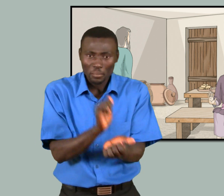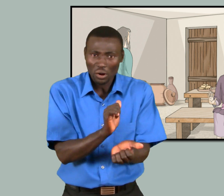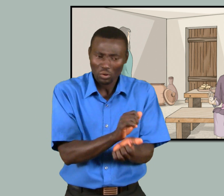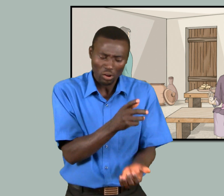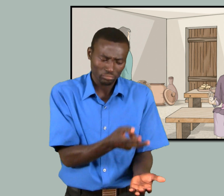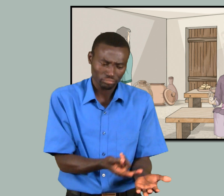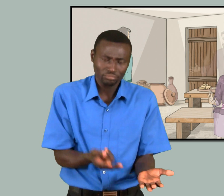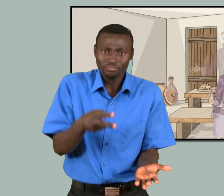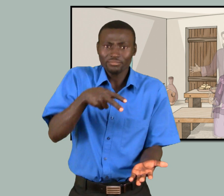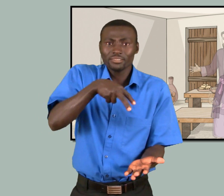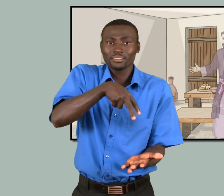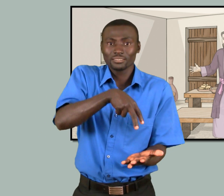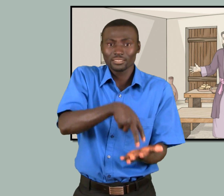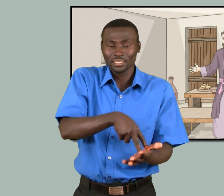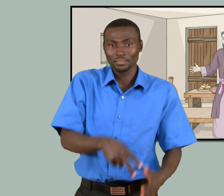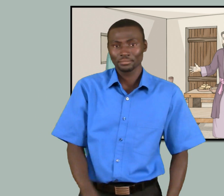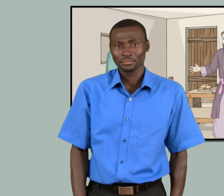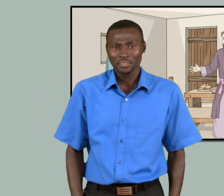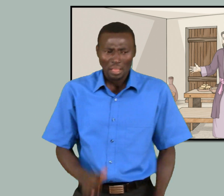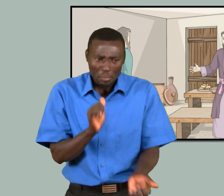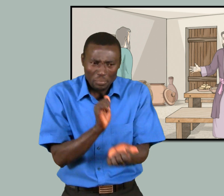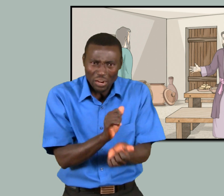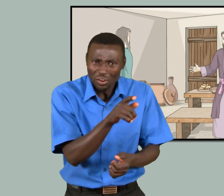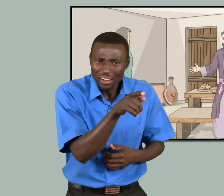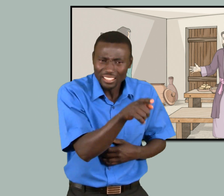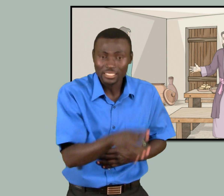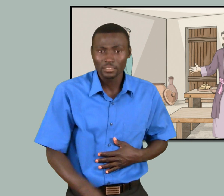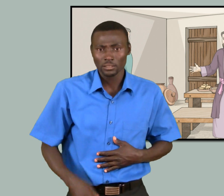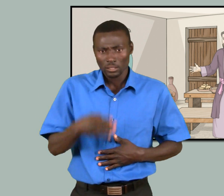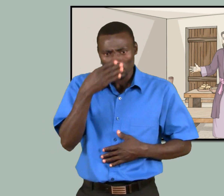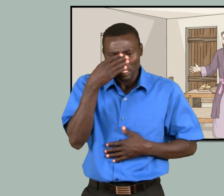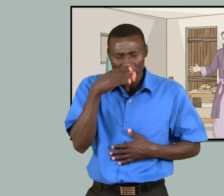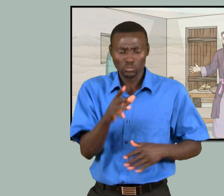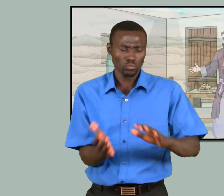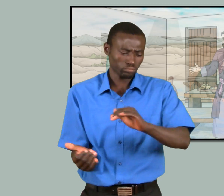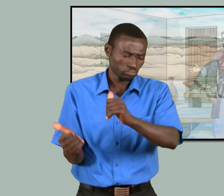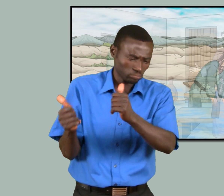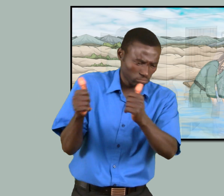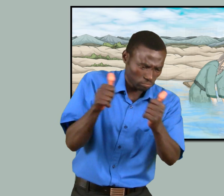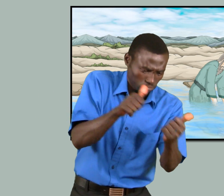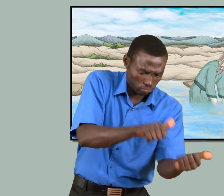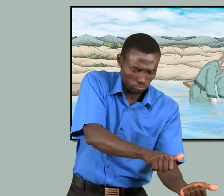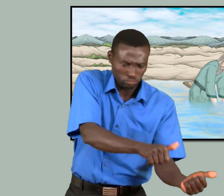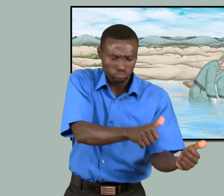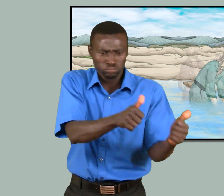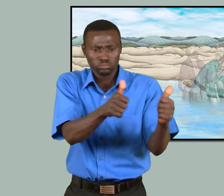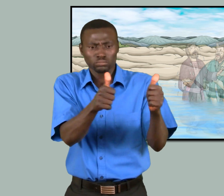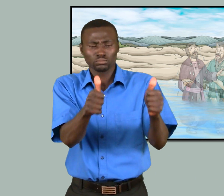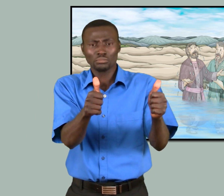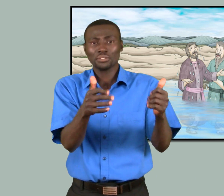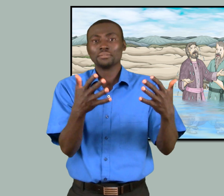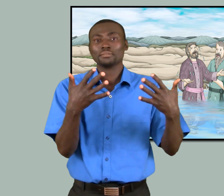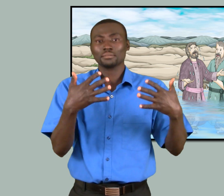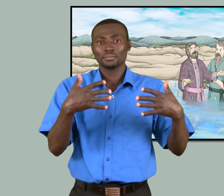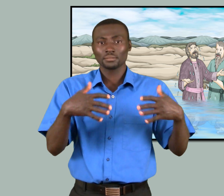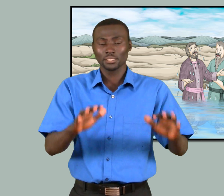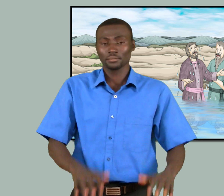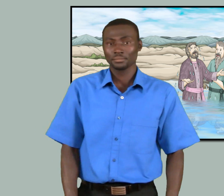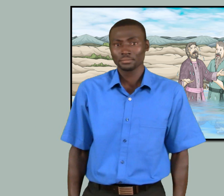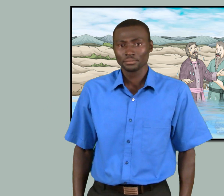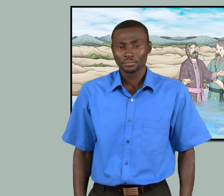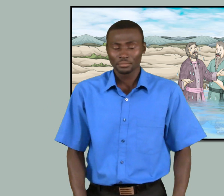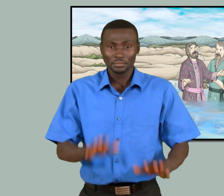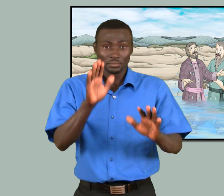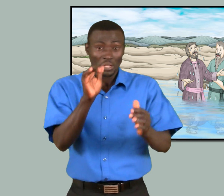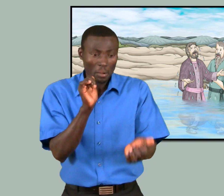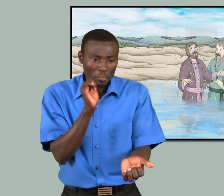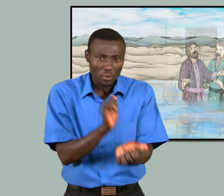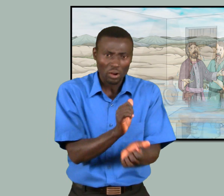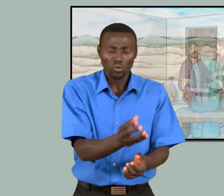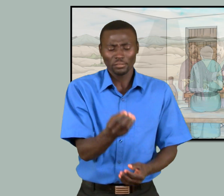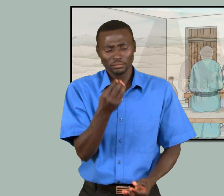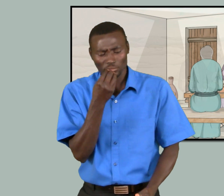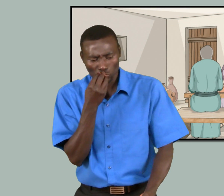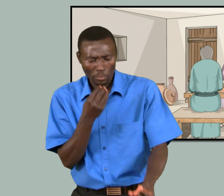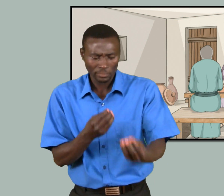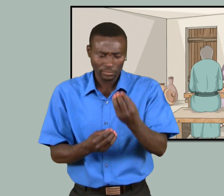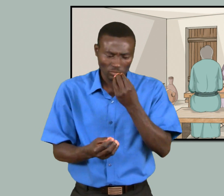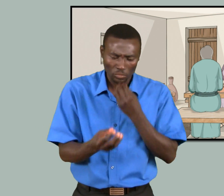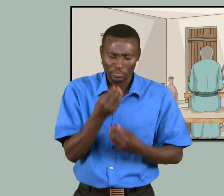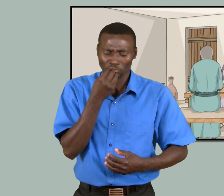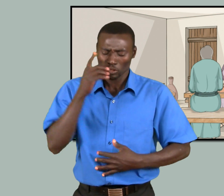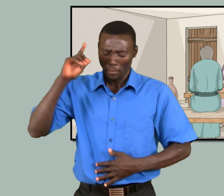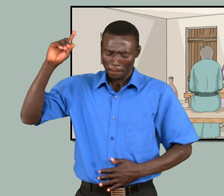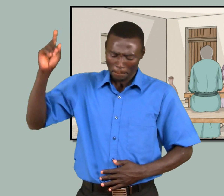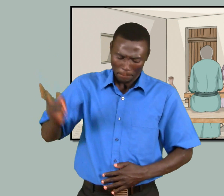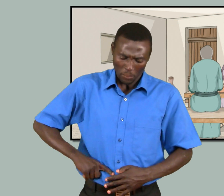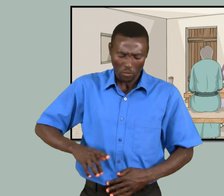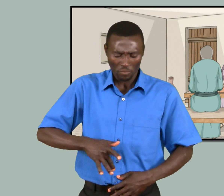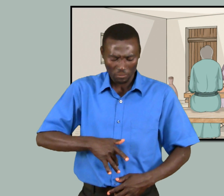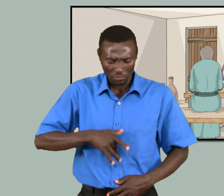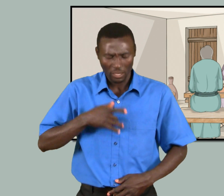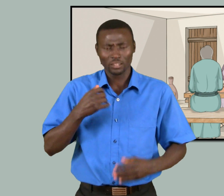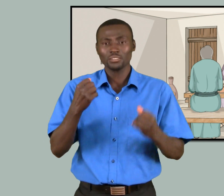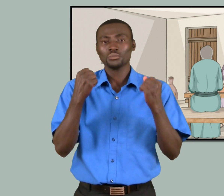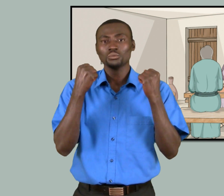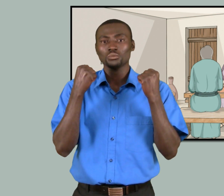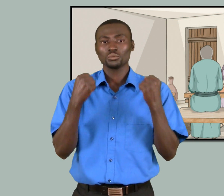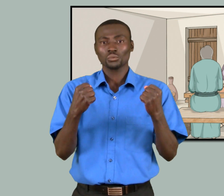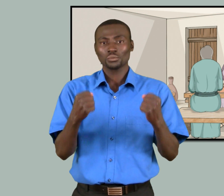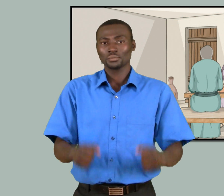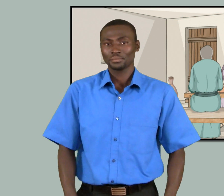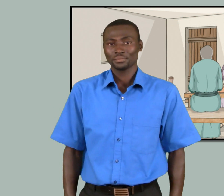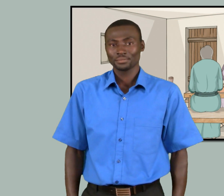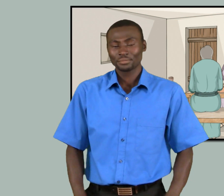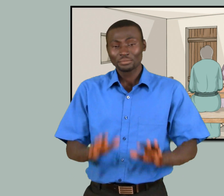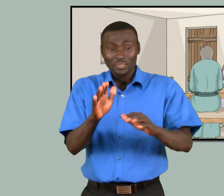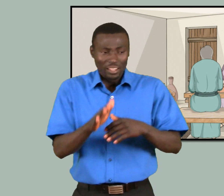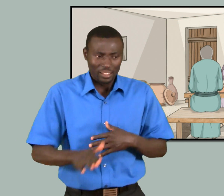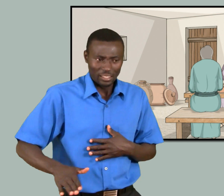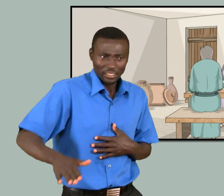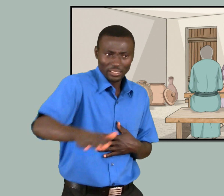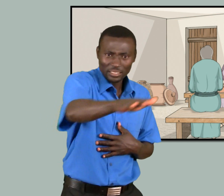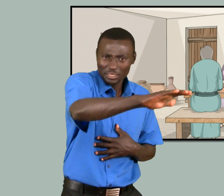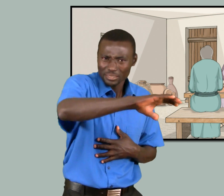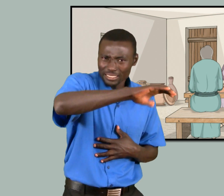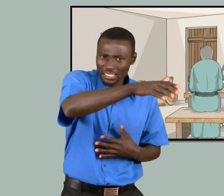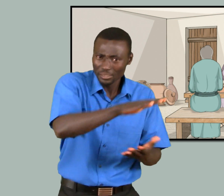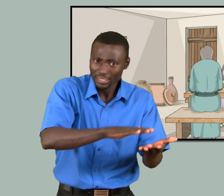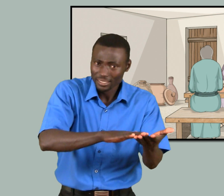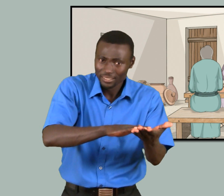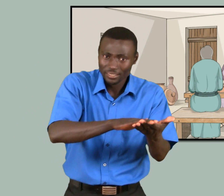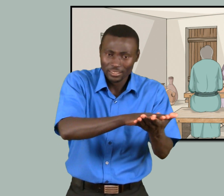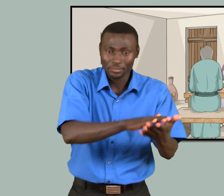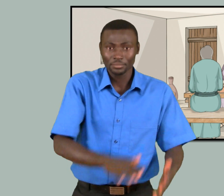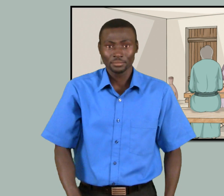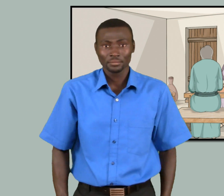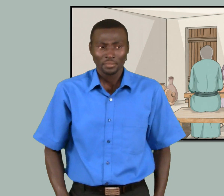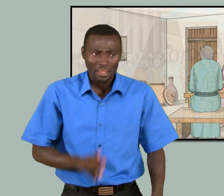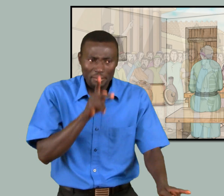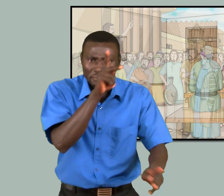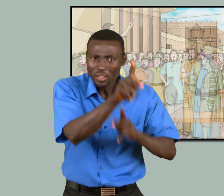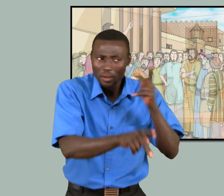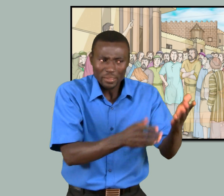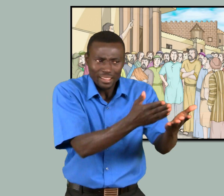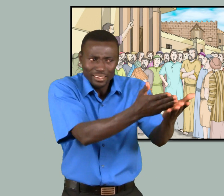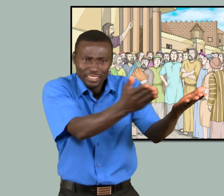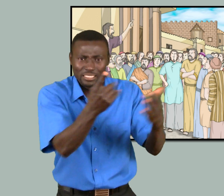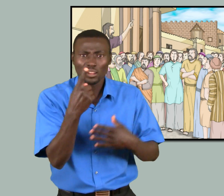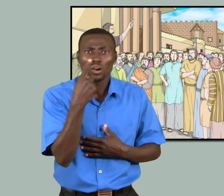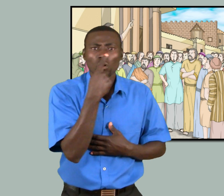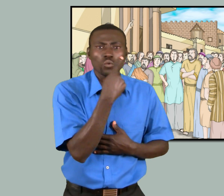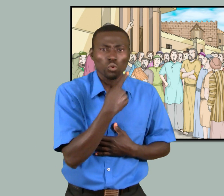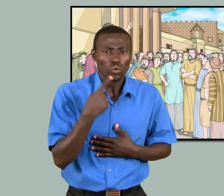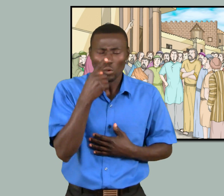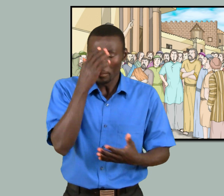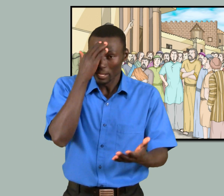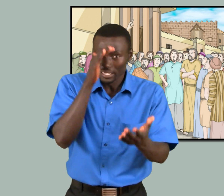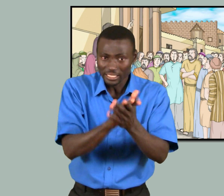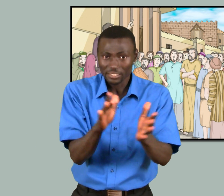He got up and was baptized, and after taking some food, he regained his strength. And he spent several days with the disciples in Damascus.